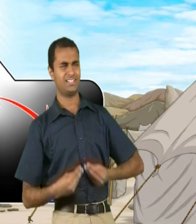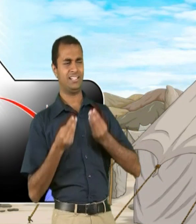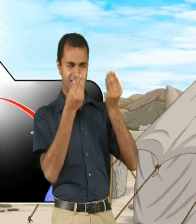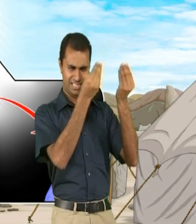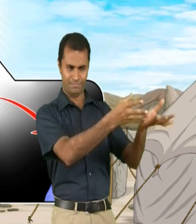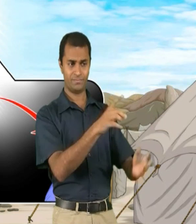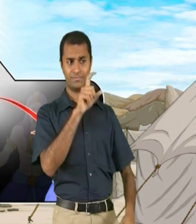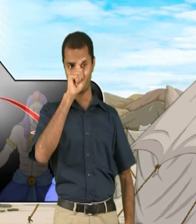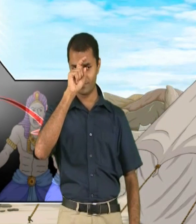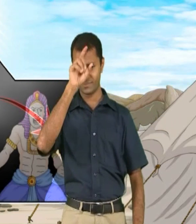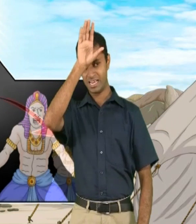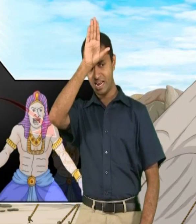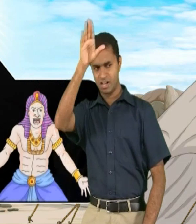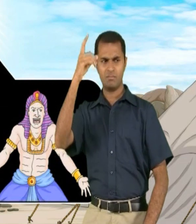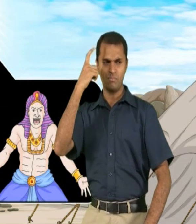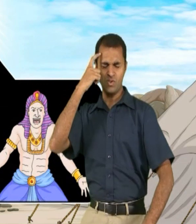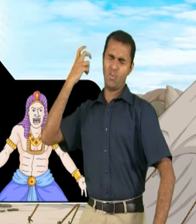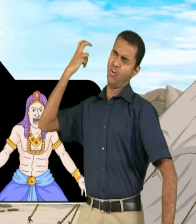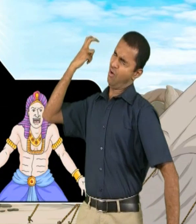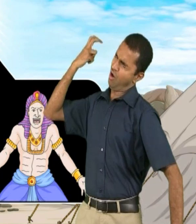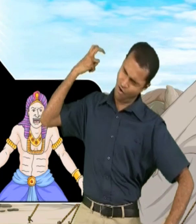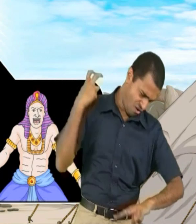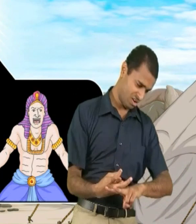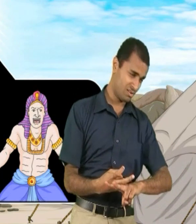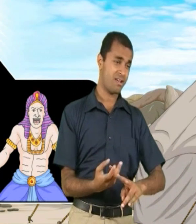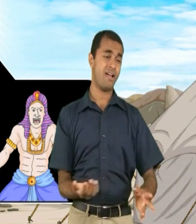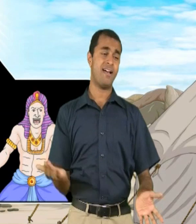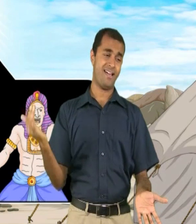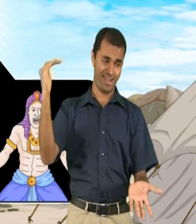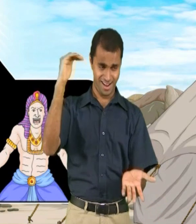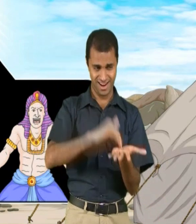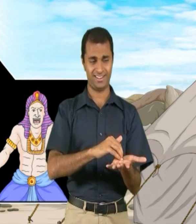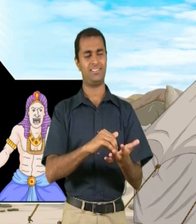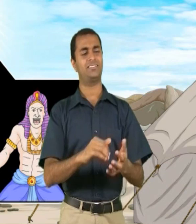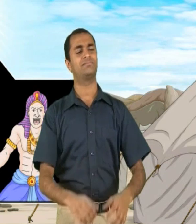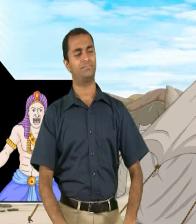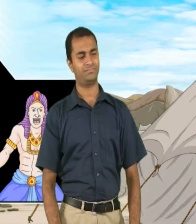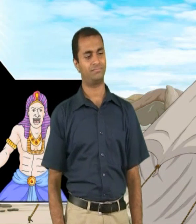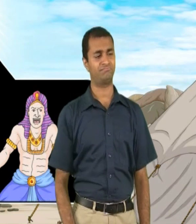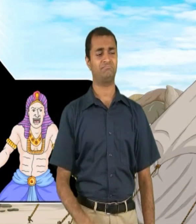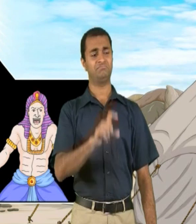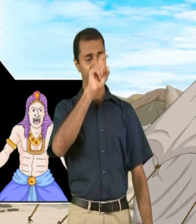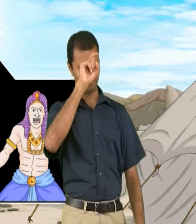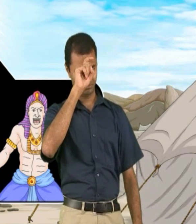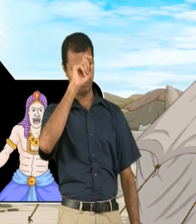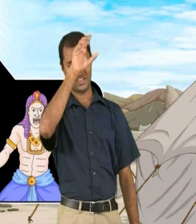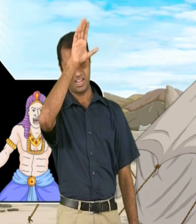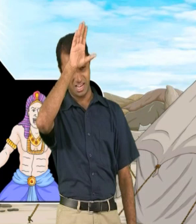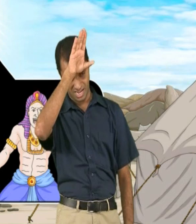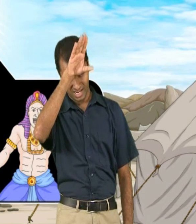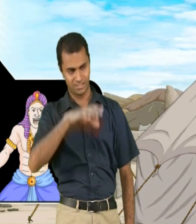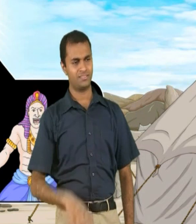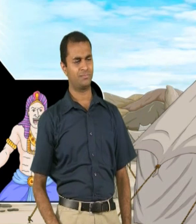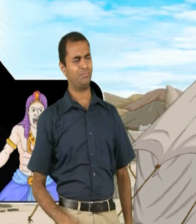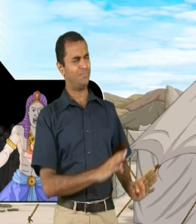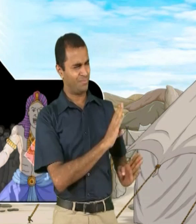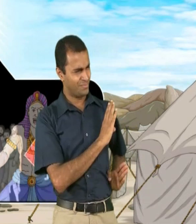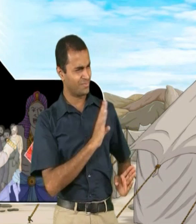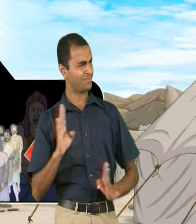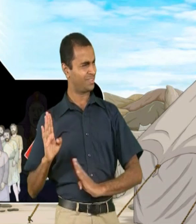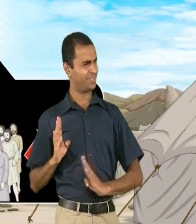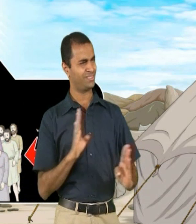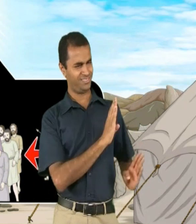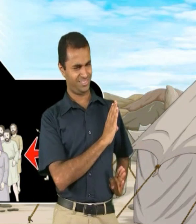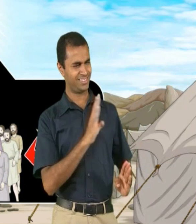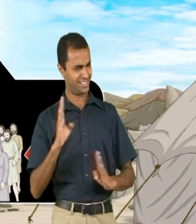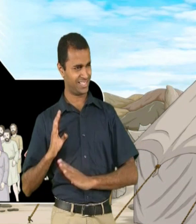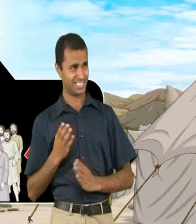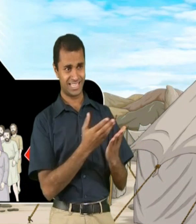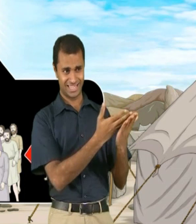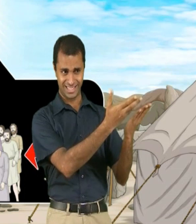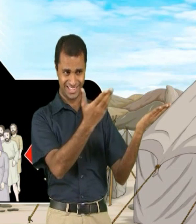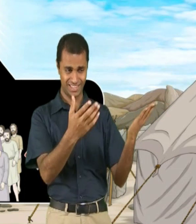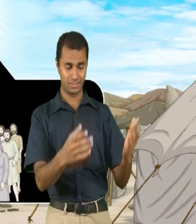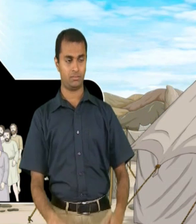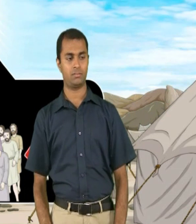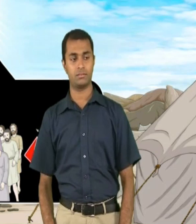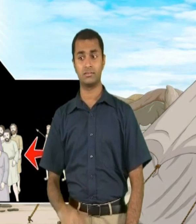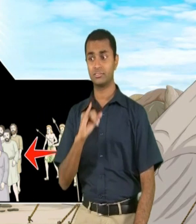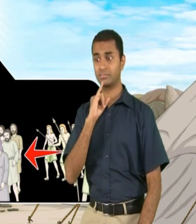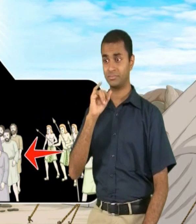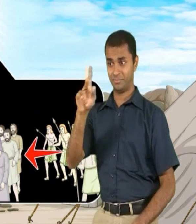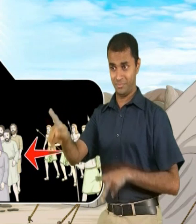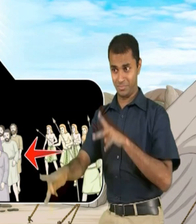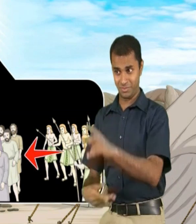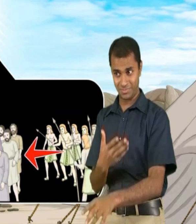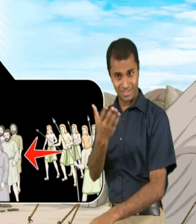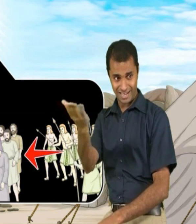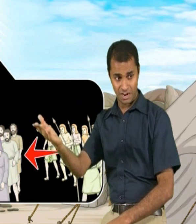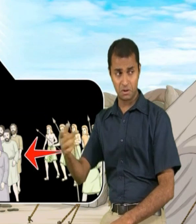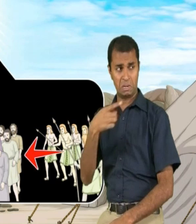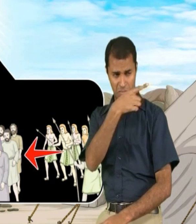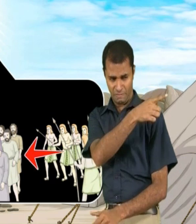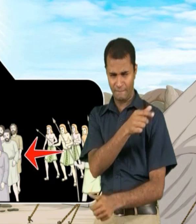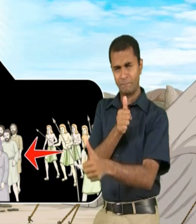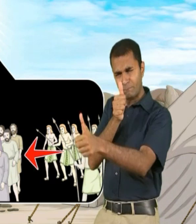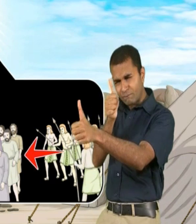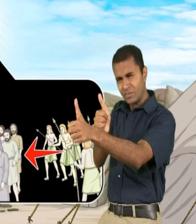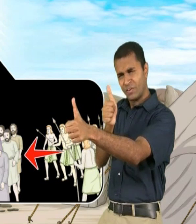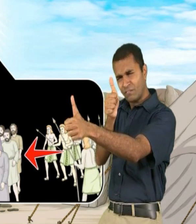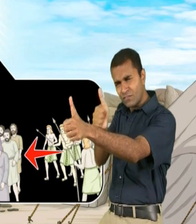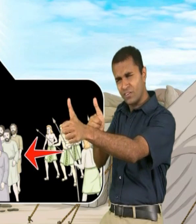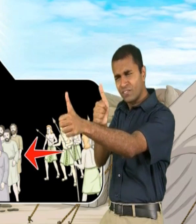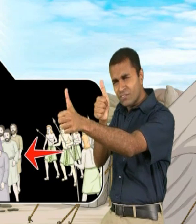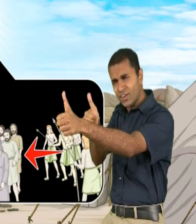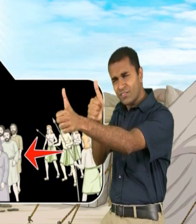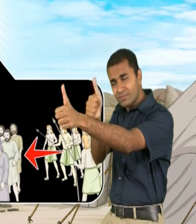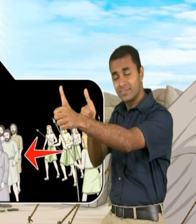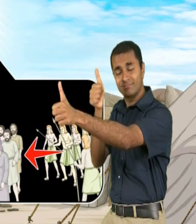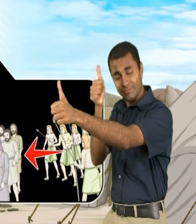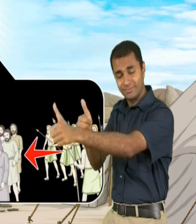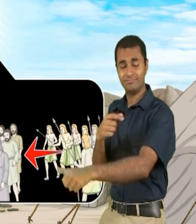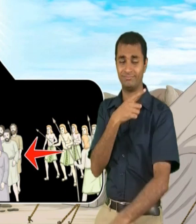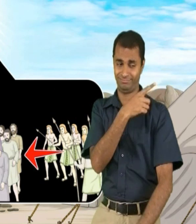the wilderness has boxed them in.’